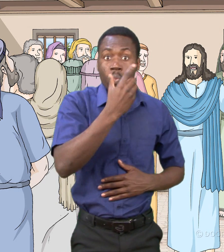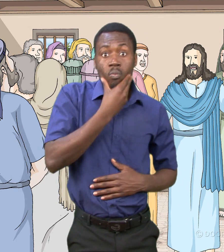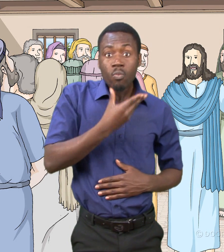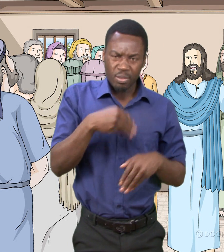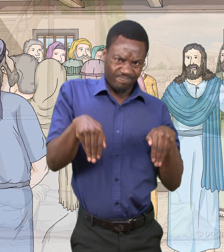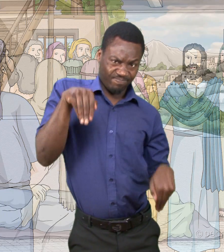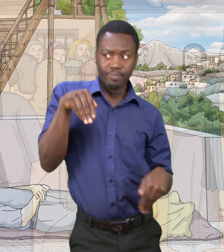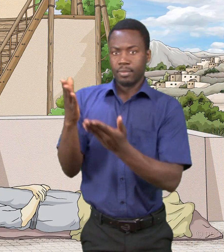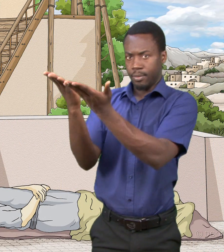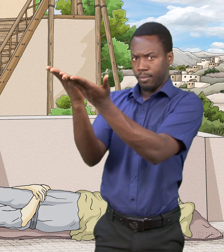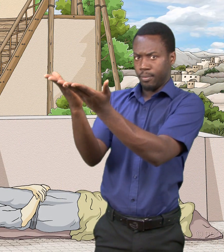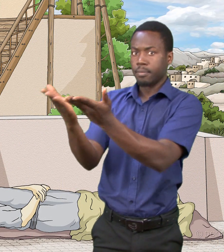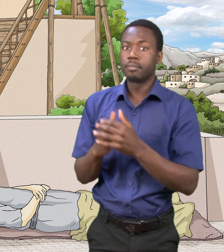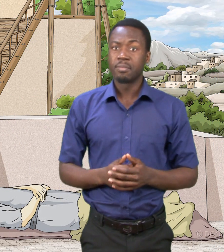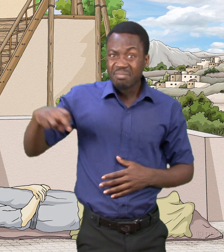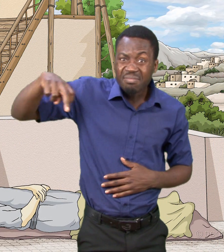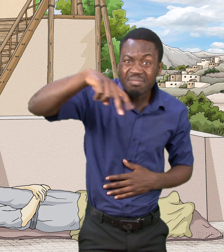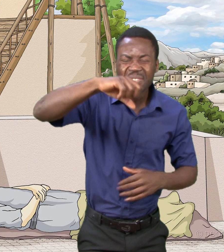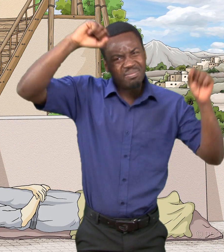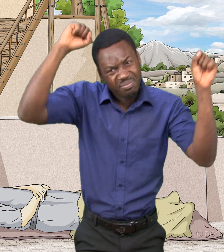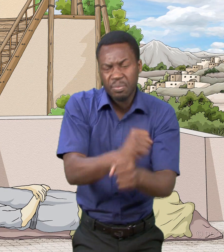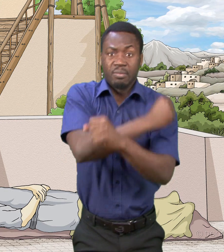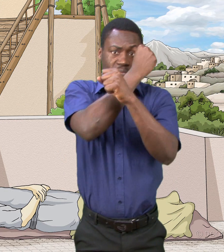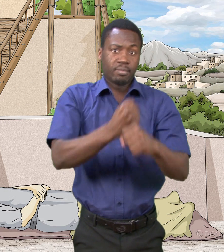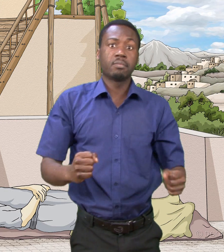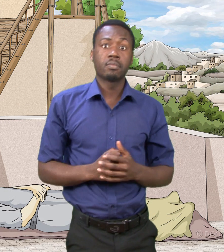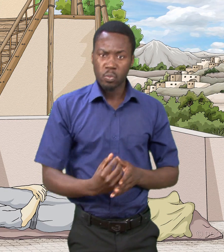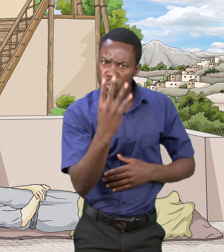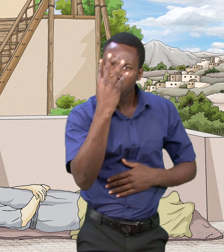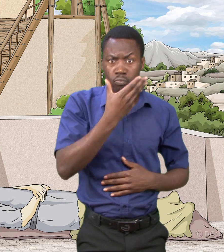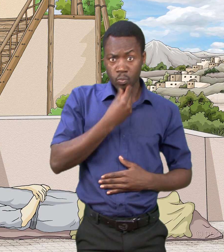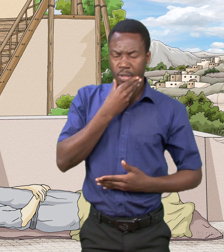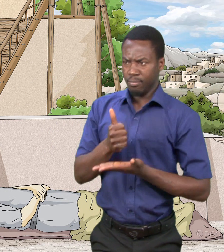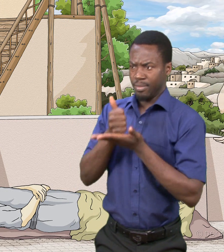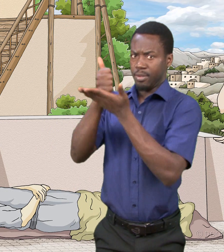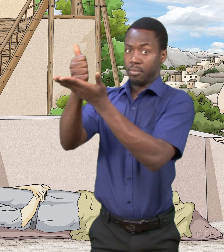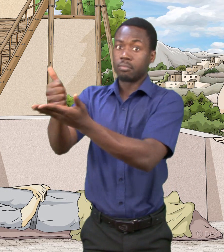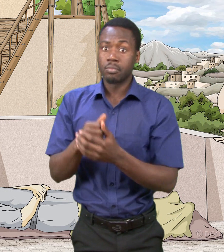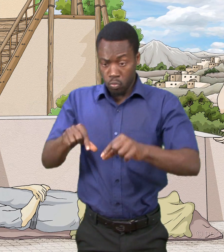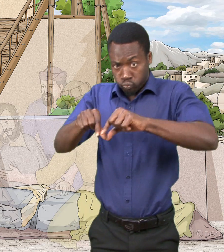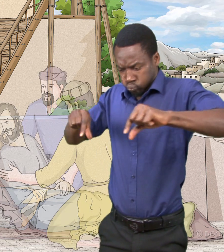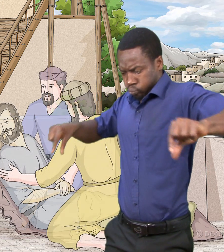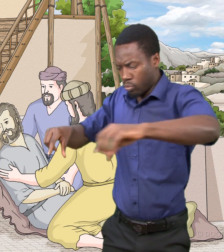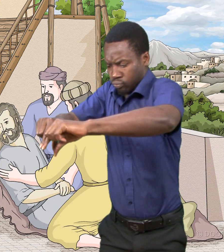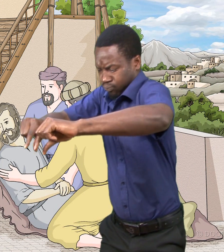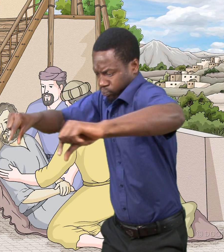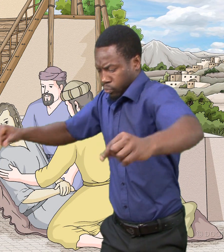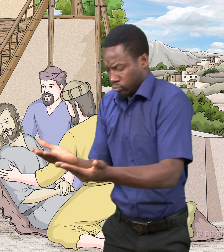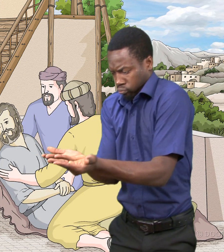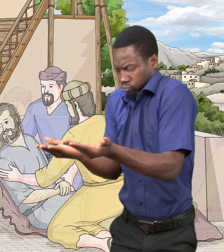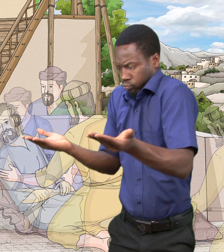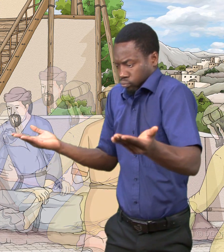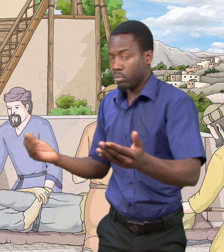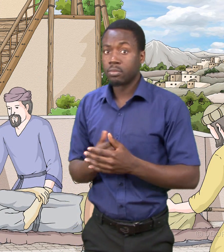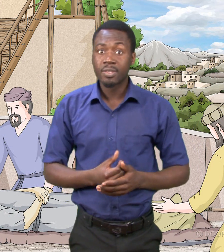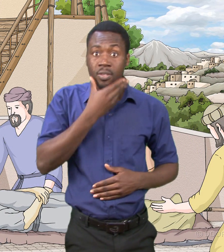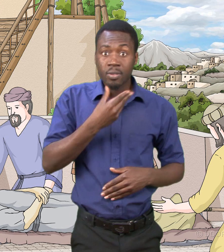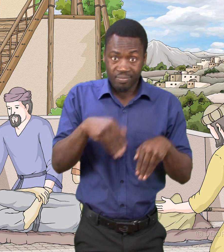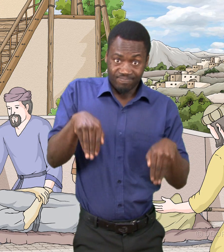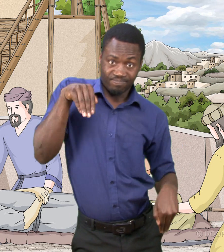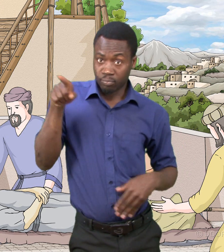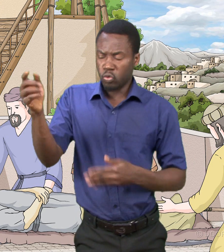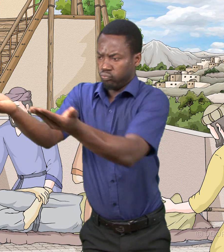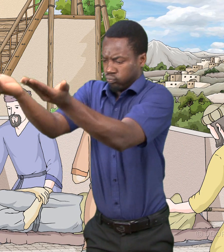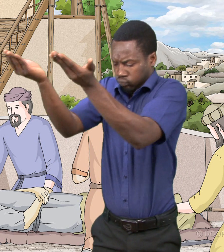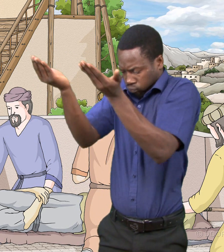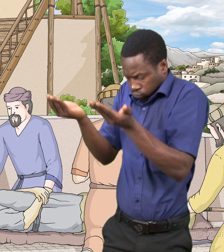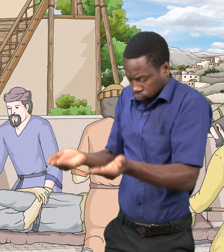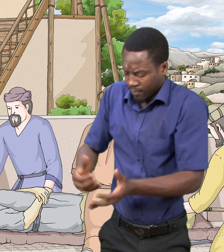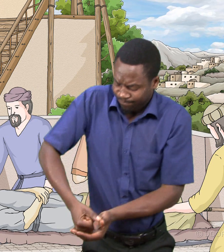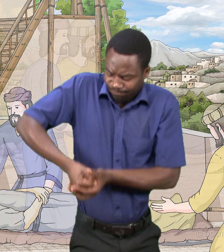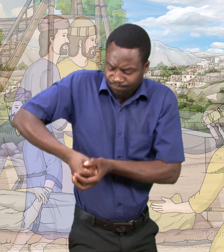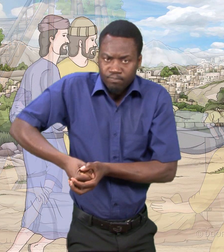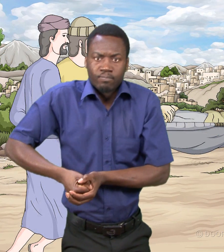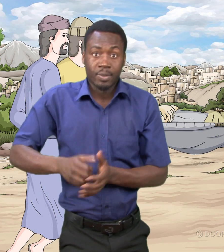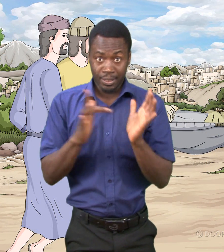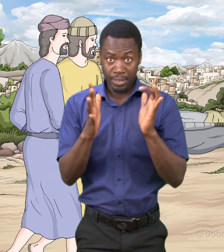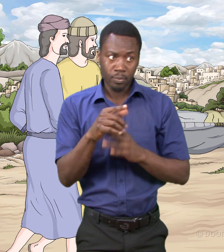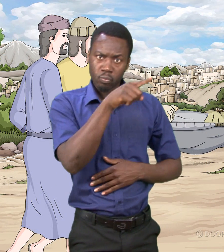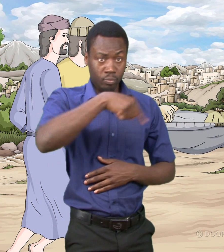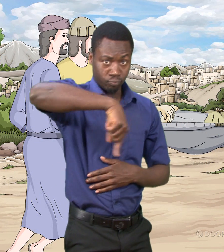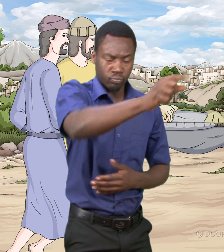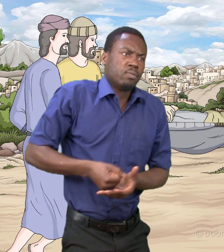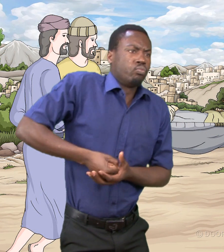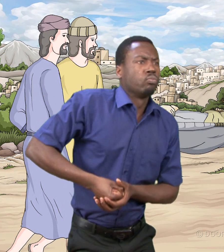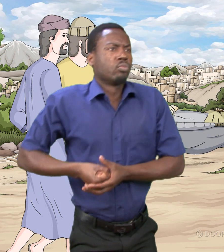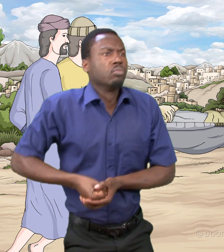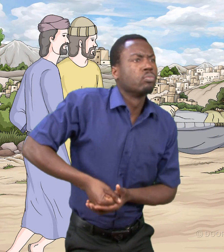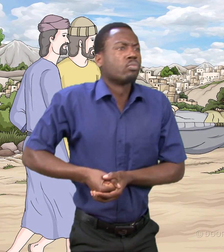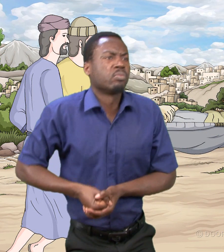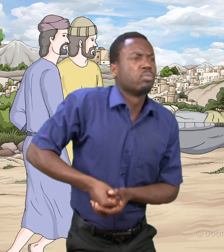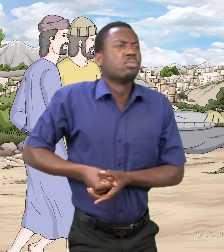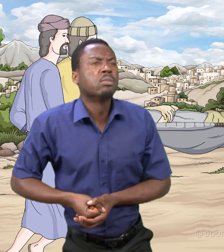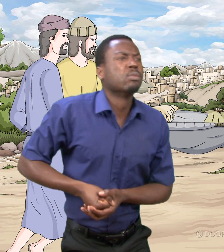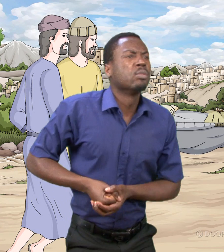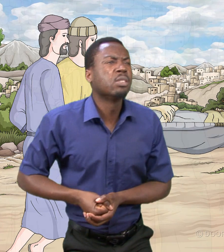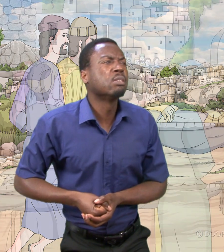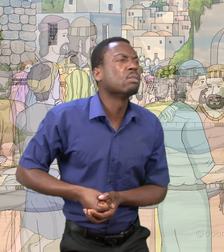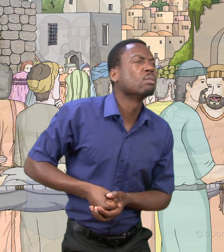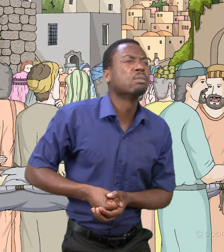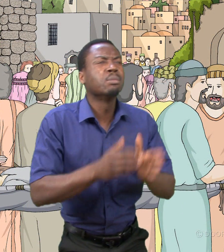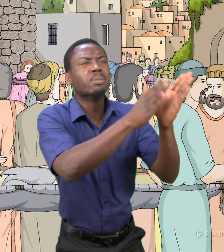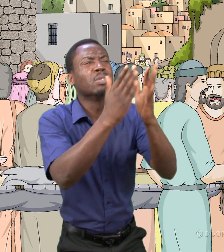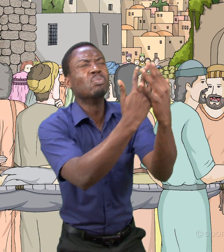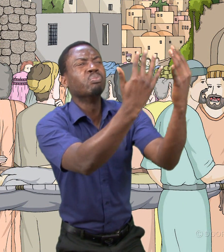Then a paralytic was brought to Him, carried by four men.